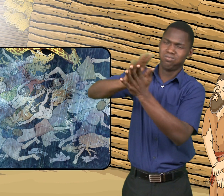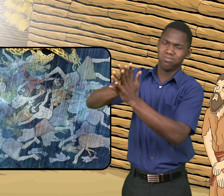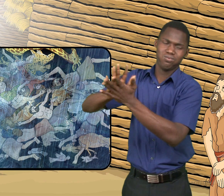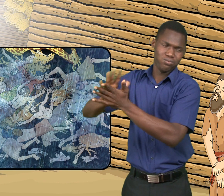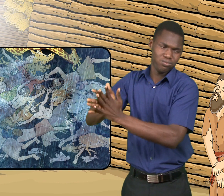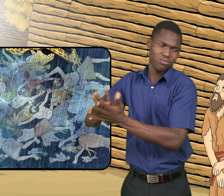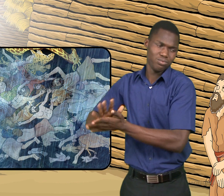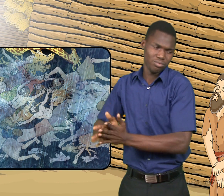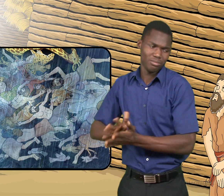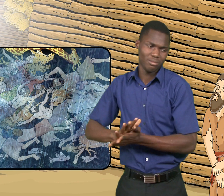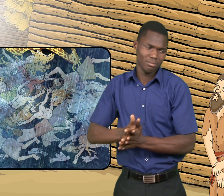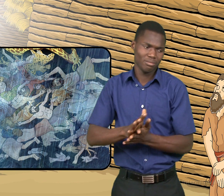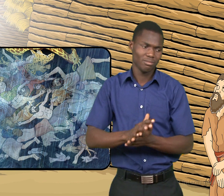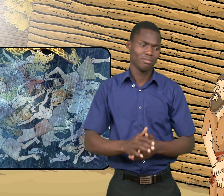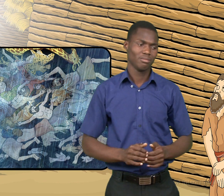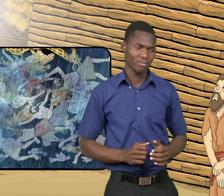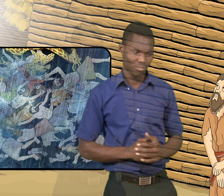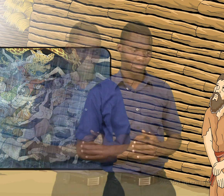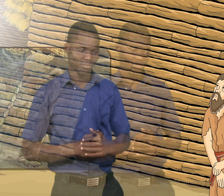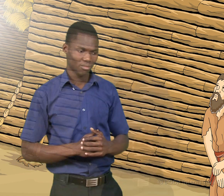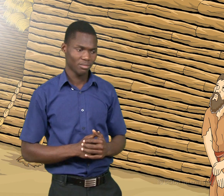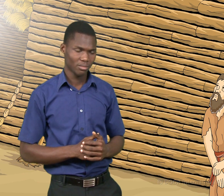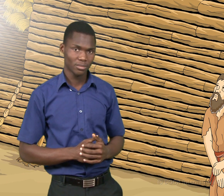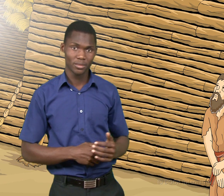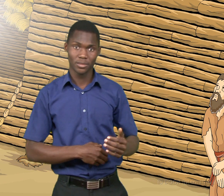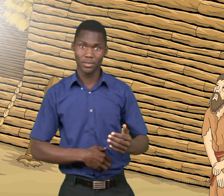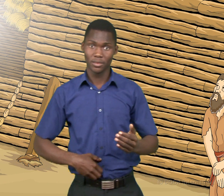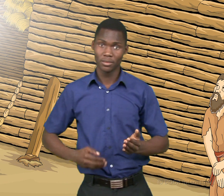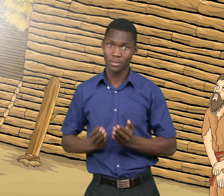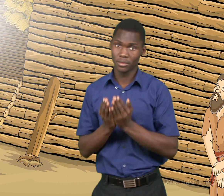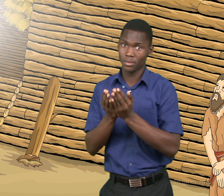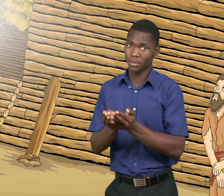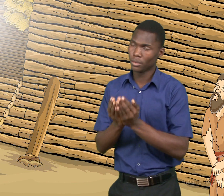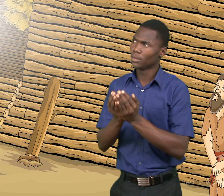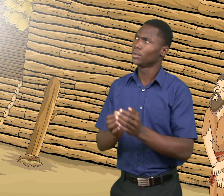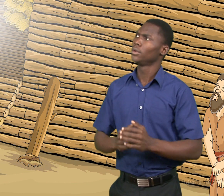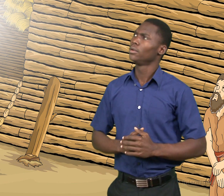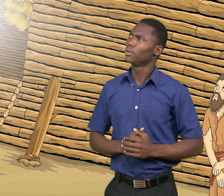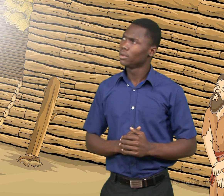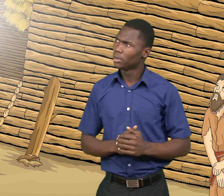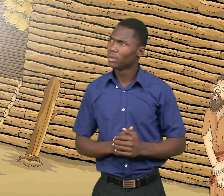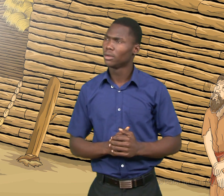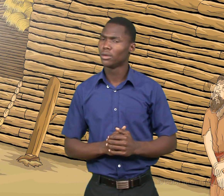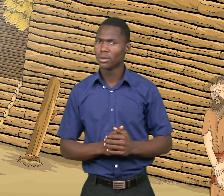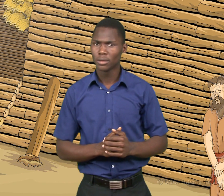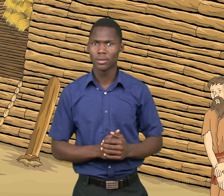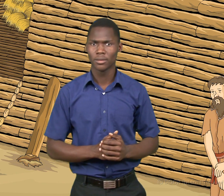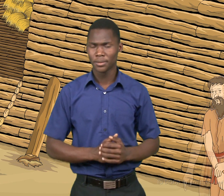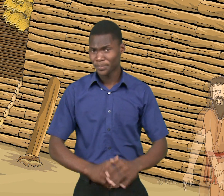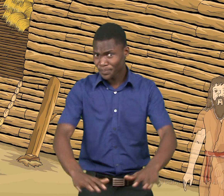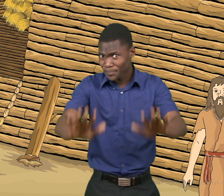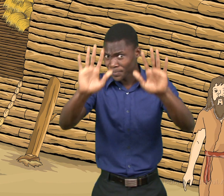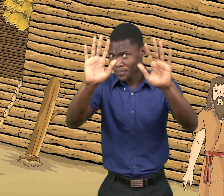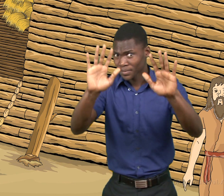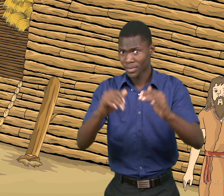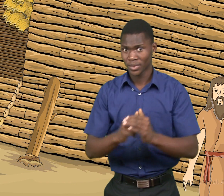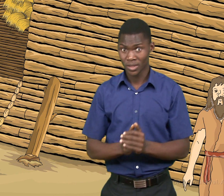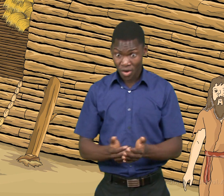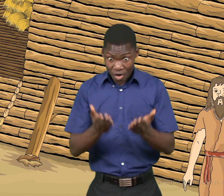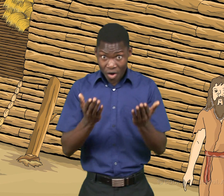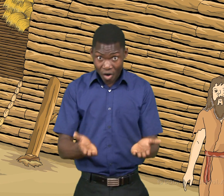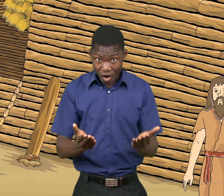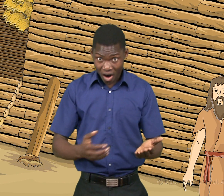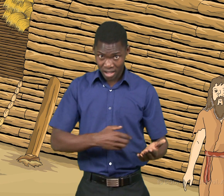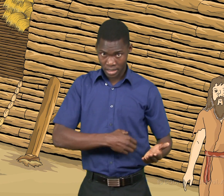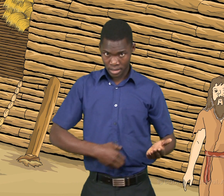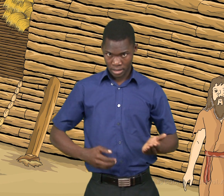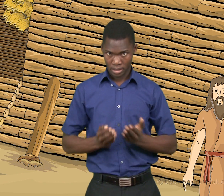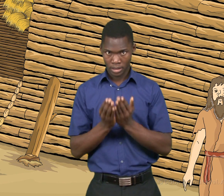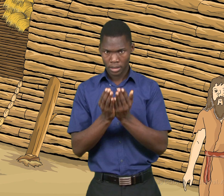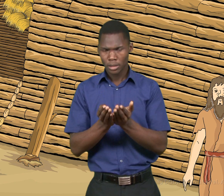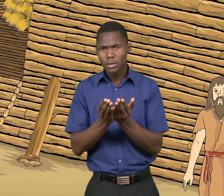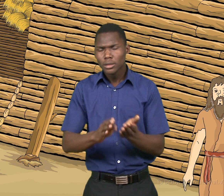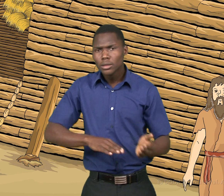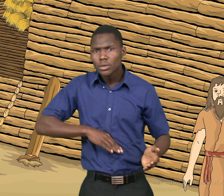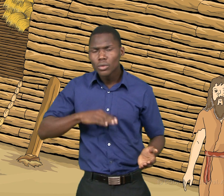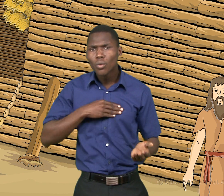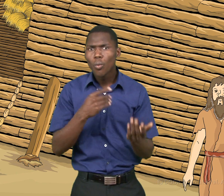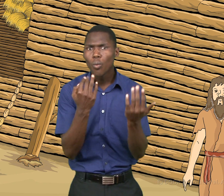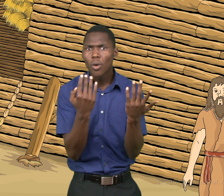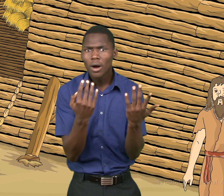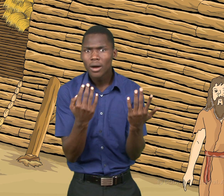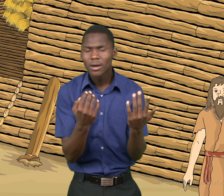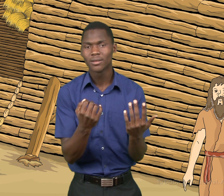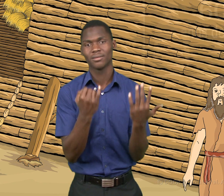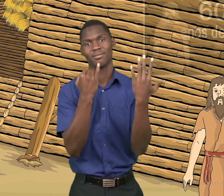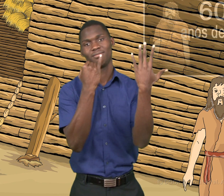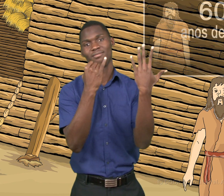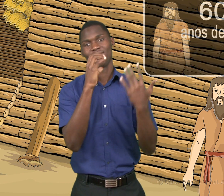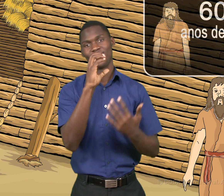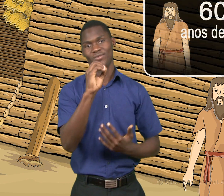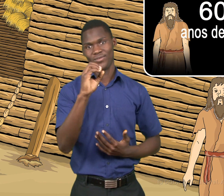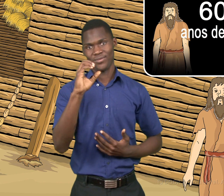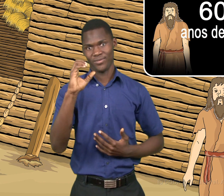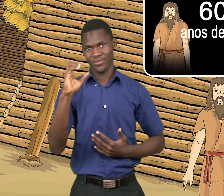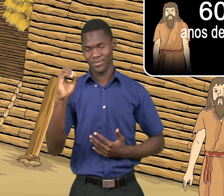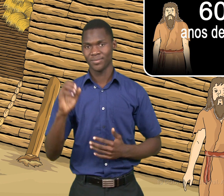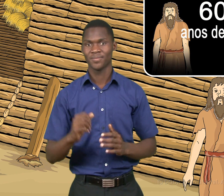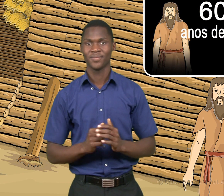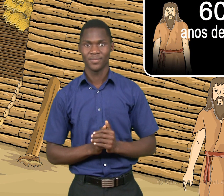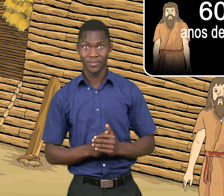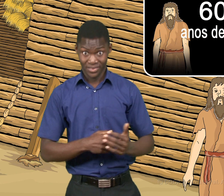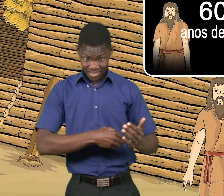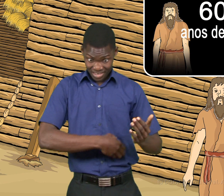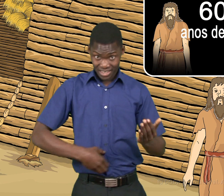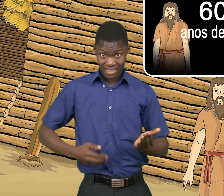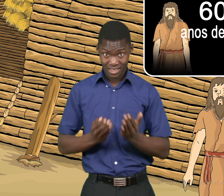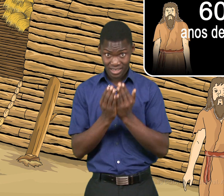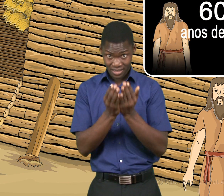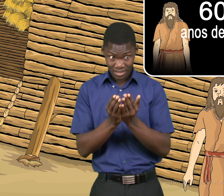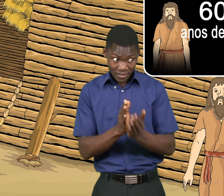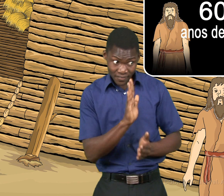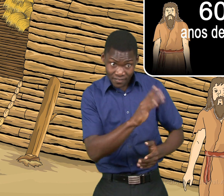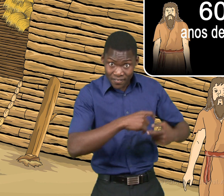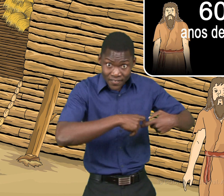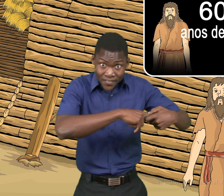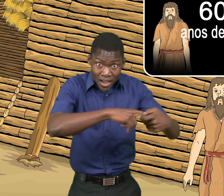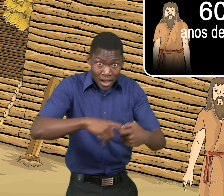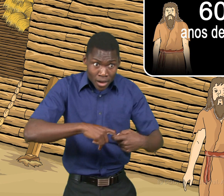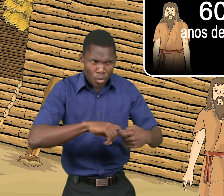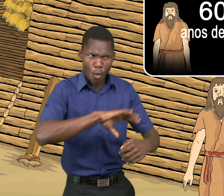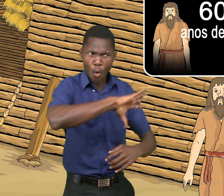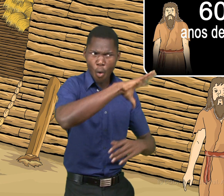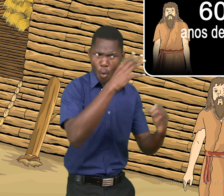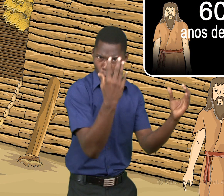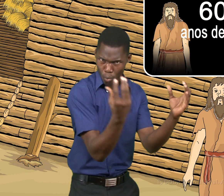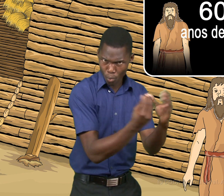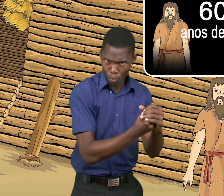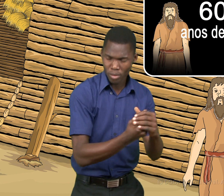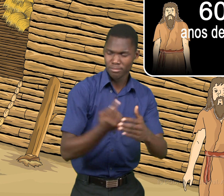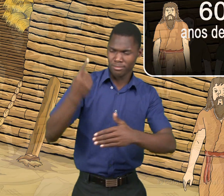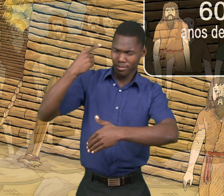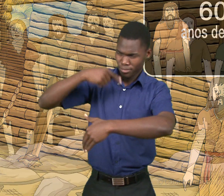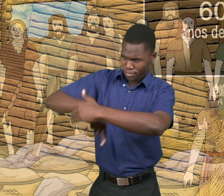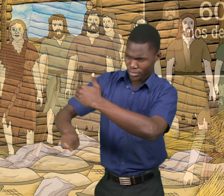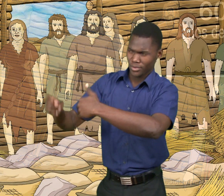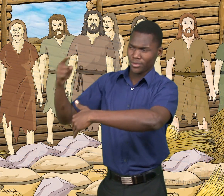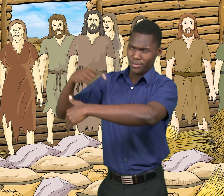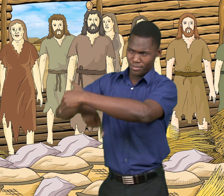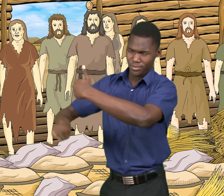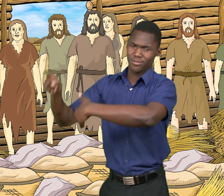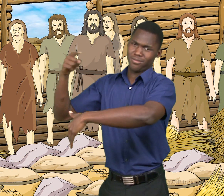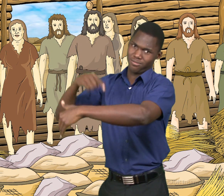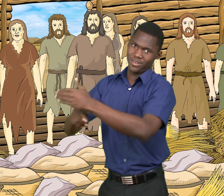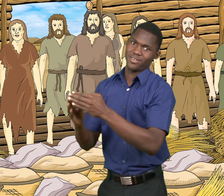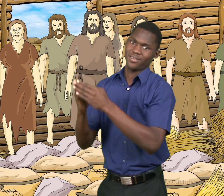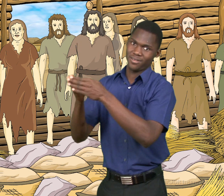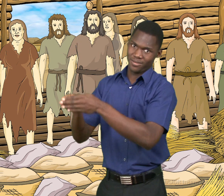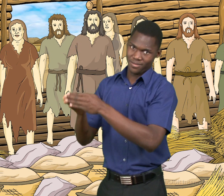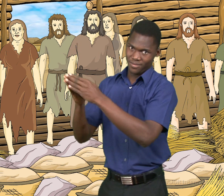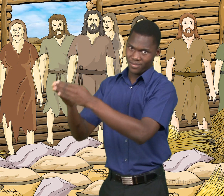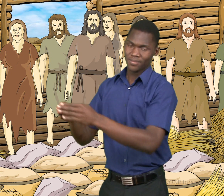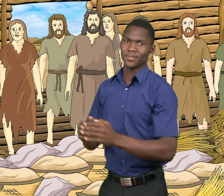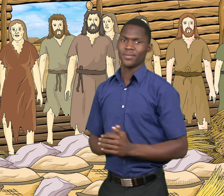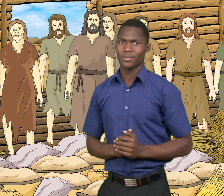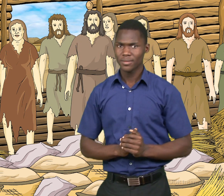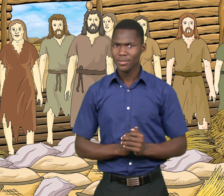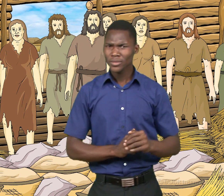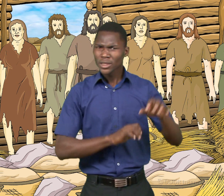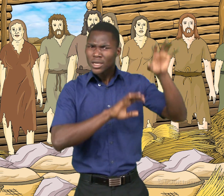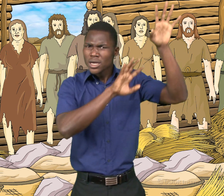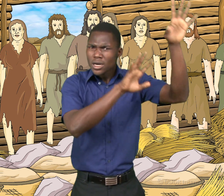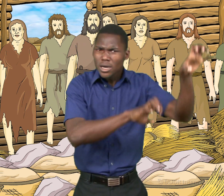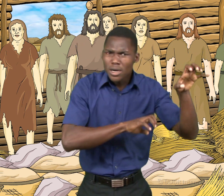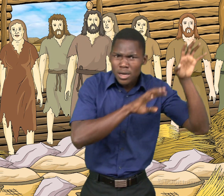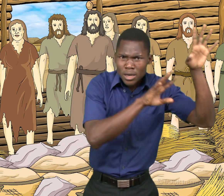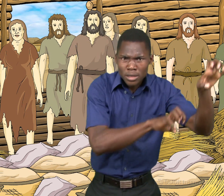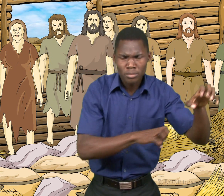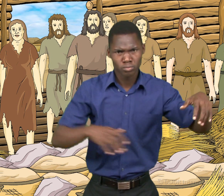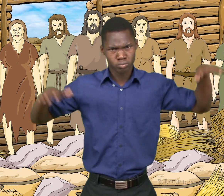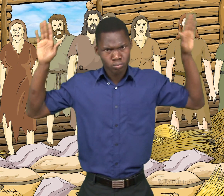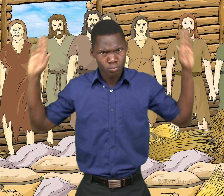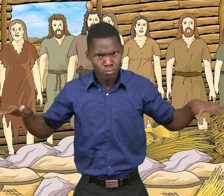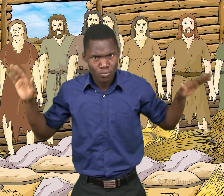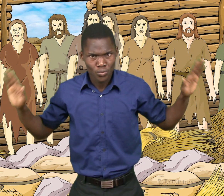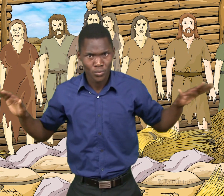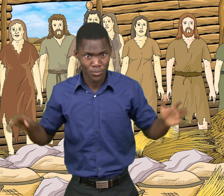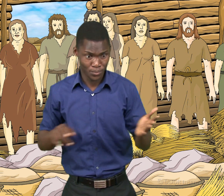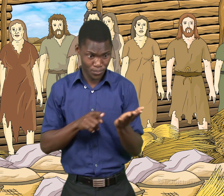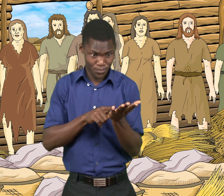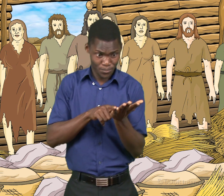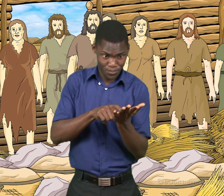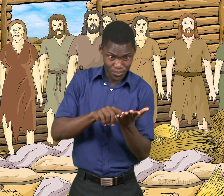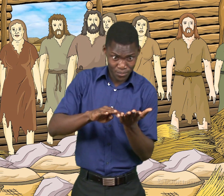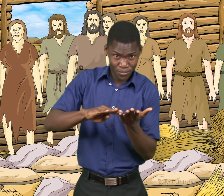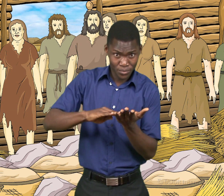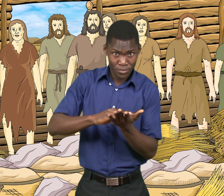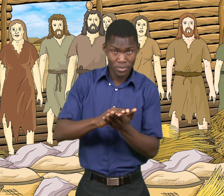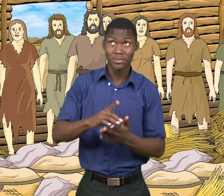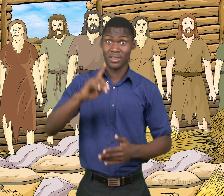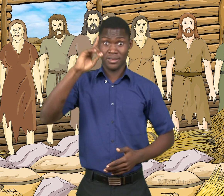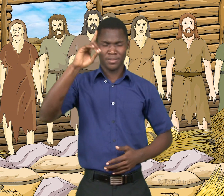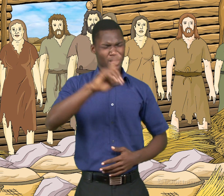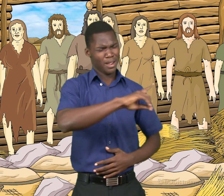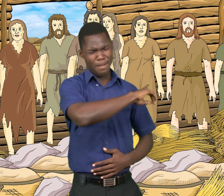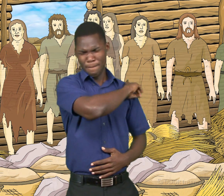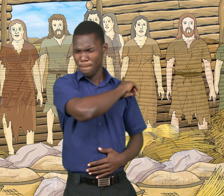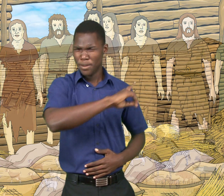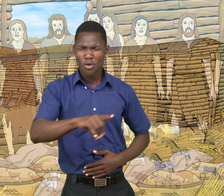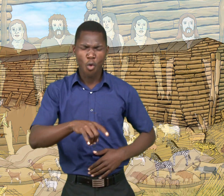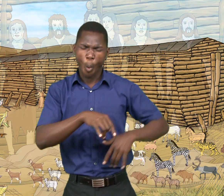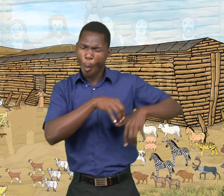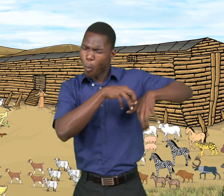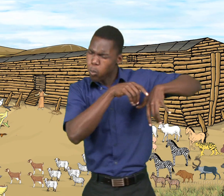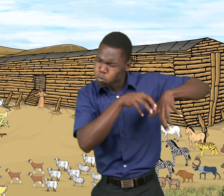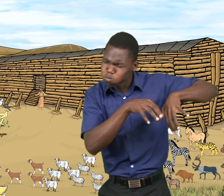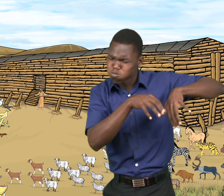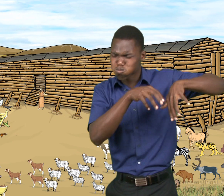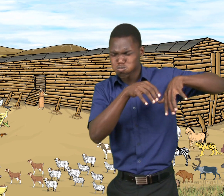And Noah did all that the LORD had commanded him. Now Noah was 600 years old when the floodwaters came upon the earth. And Noah and his wife, with his sons and their wives, entered the ark to escape the waters of the flood.